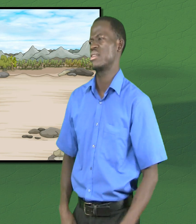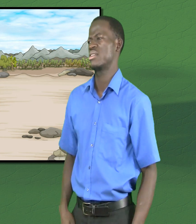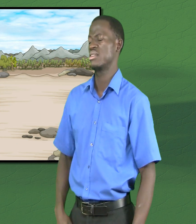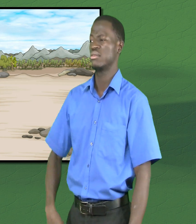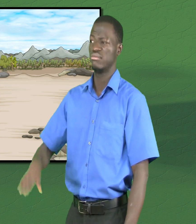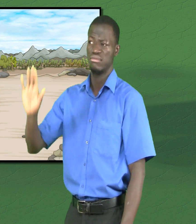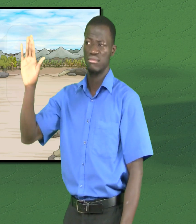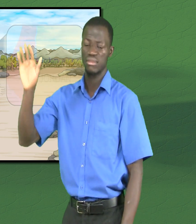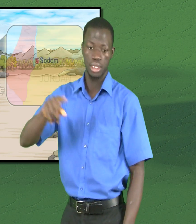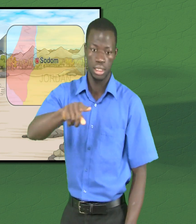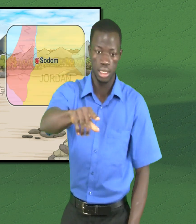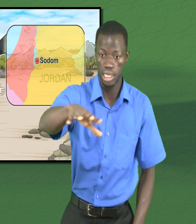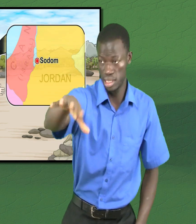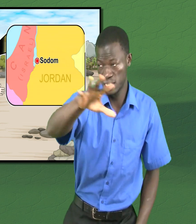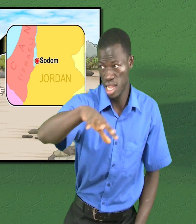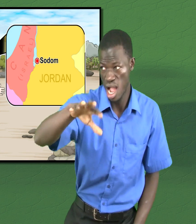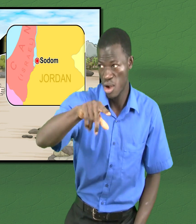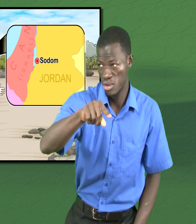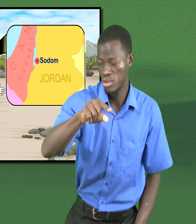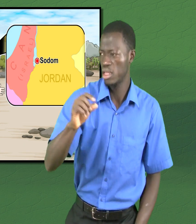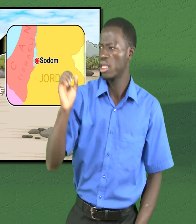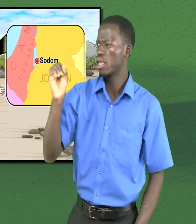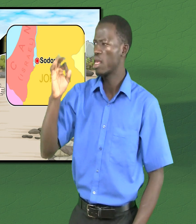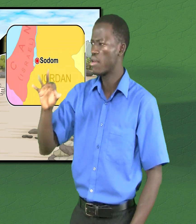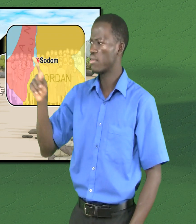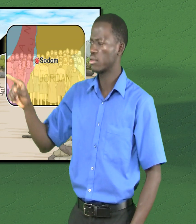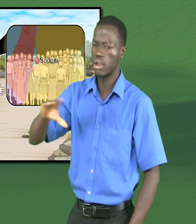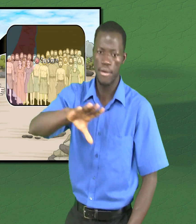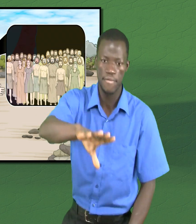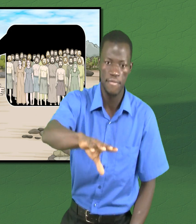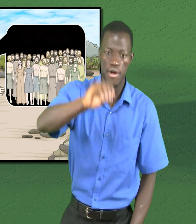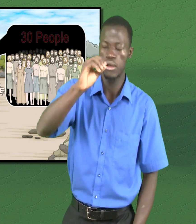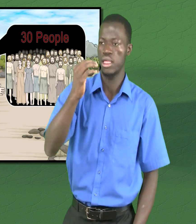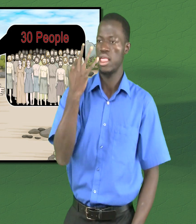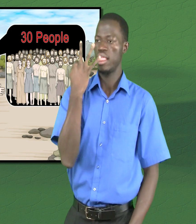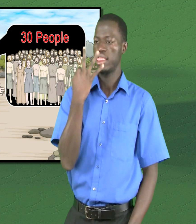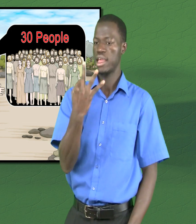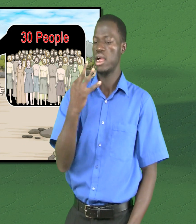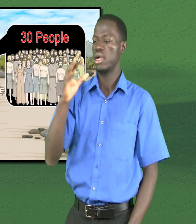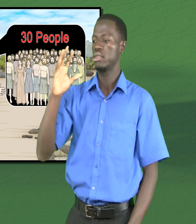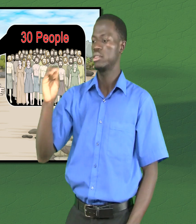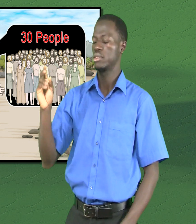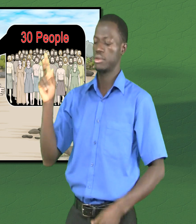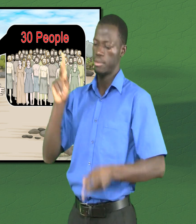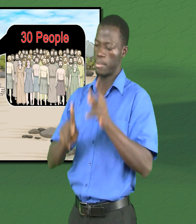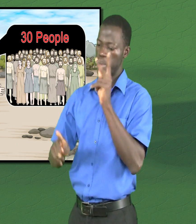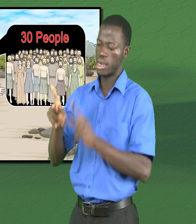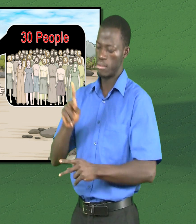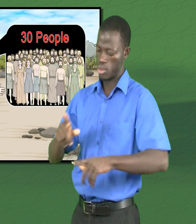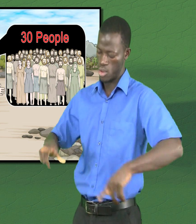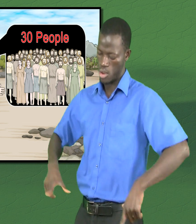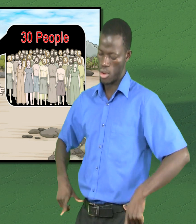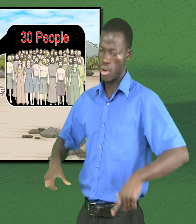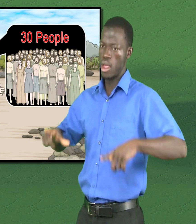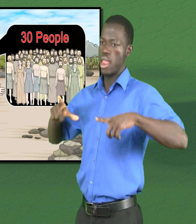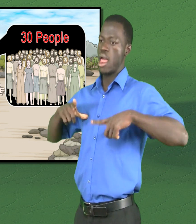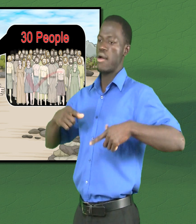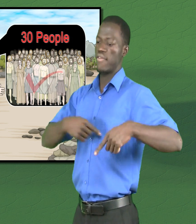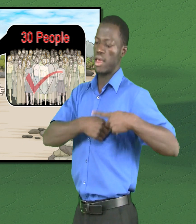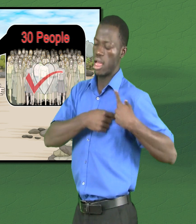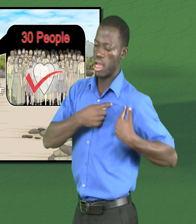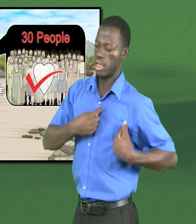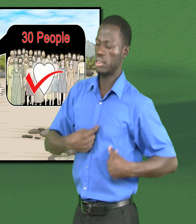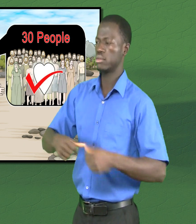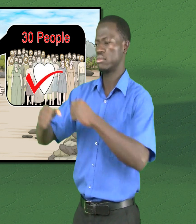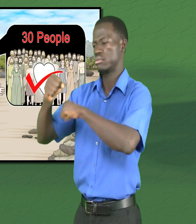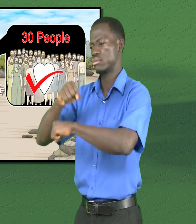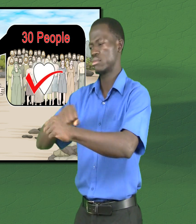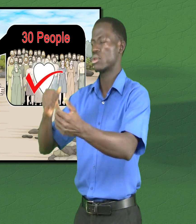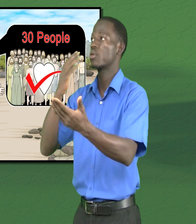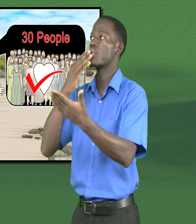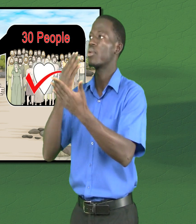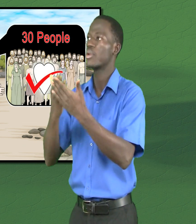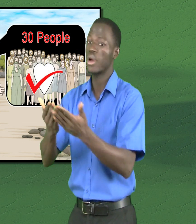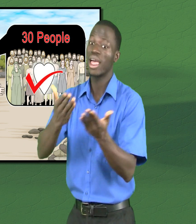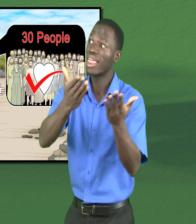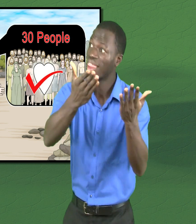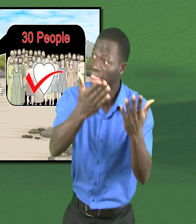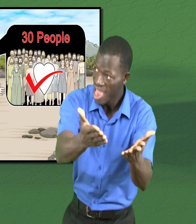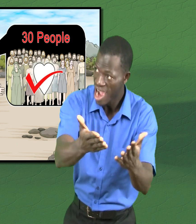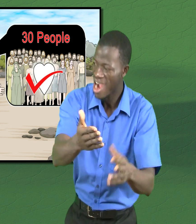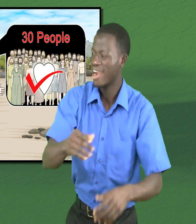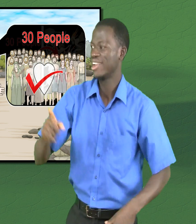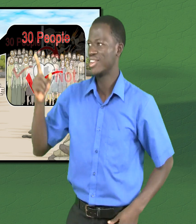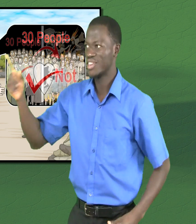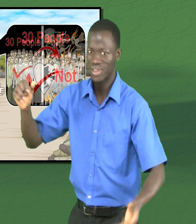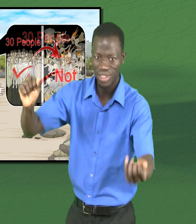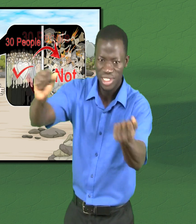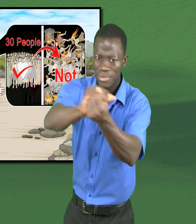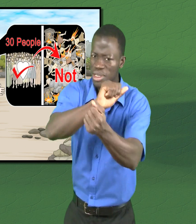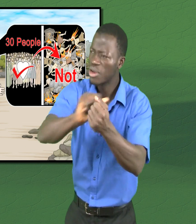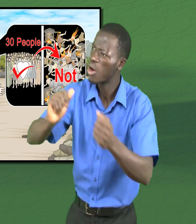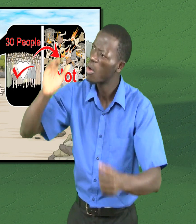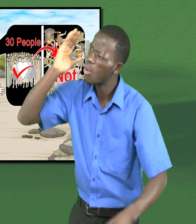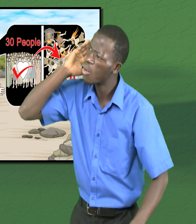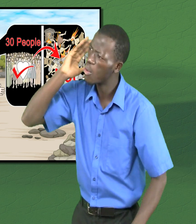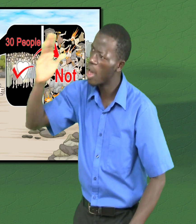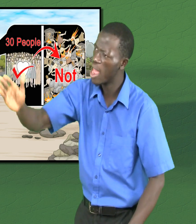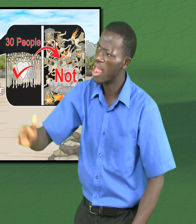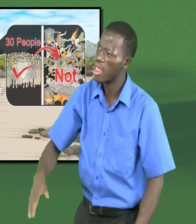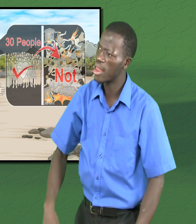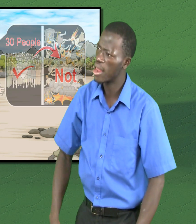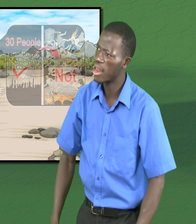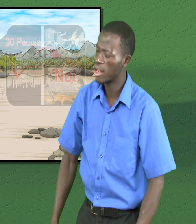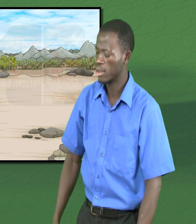Suppose thirty are found there?”